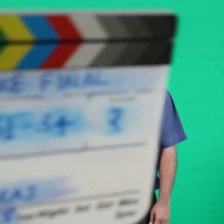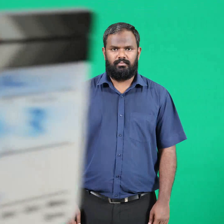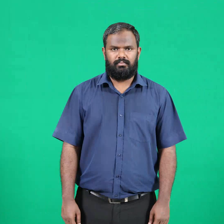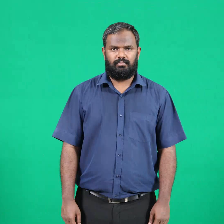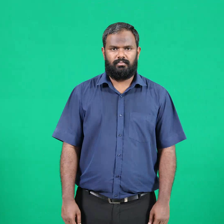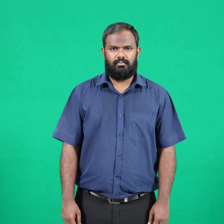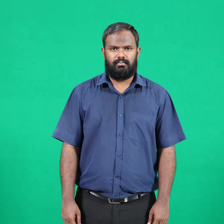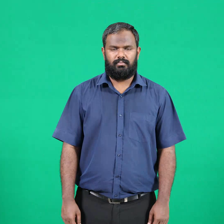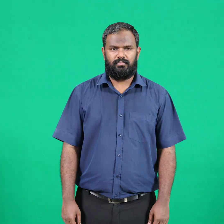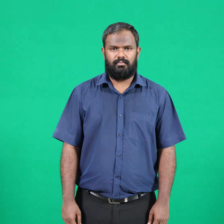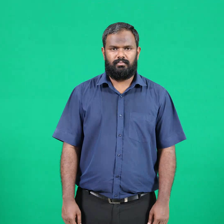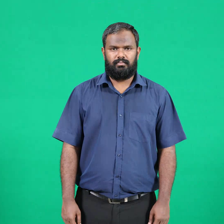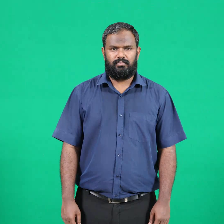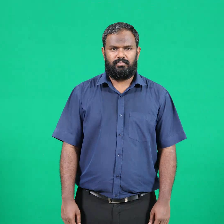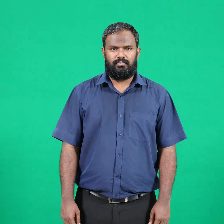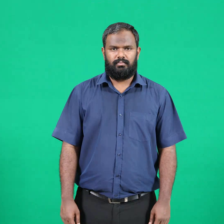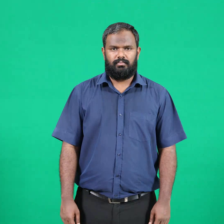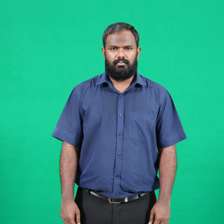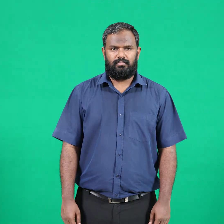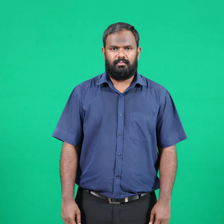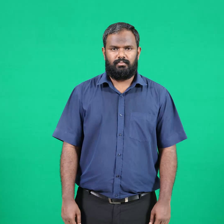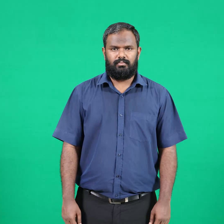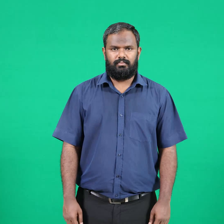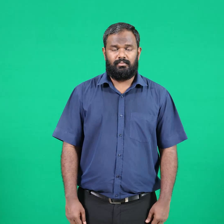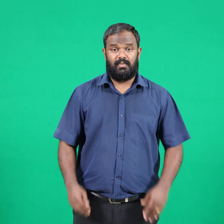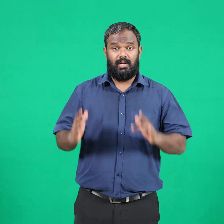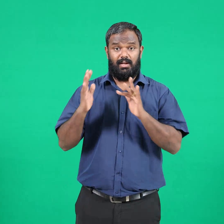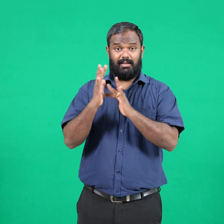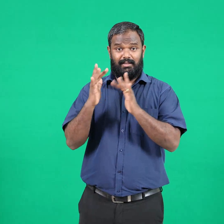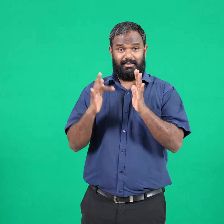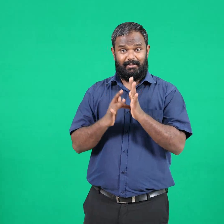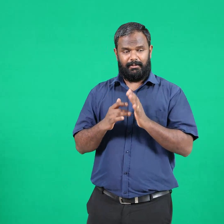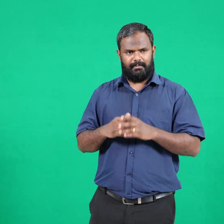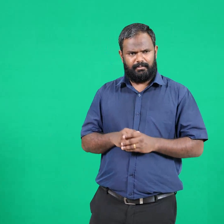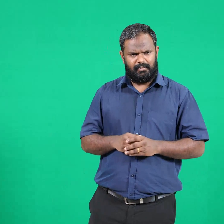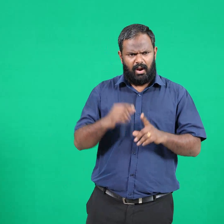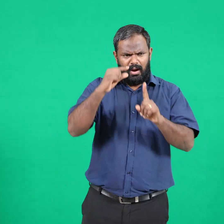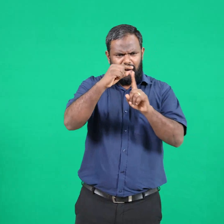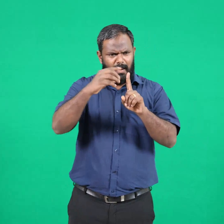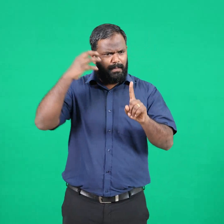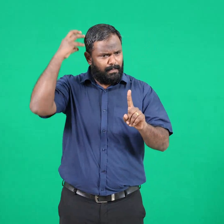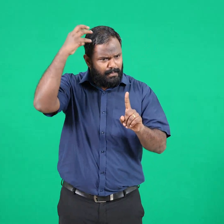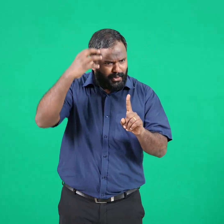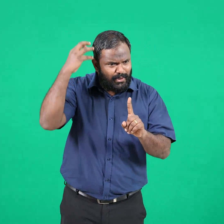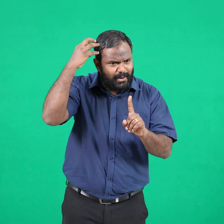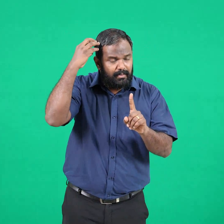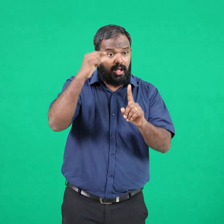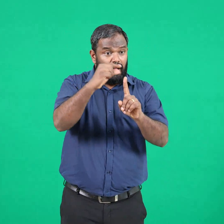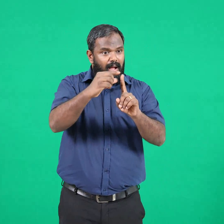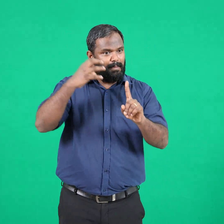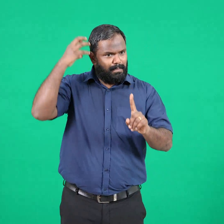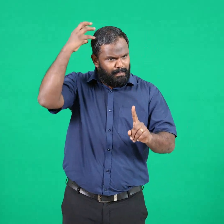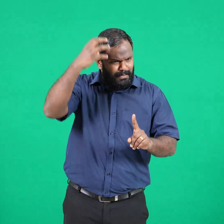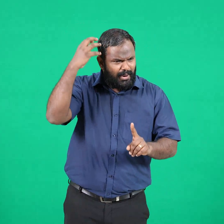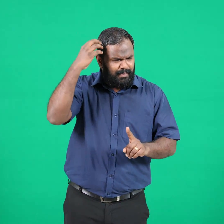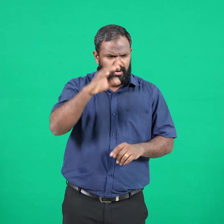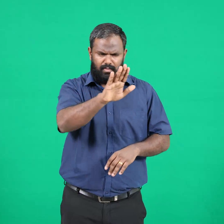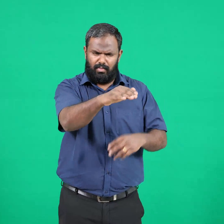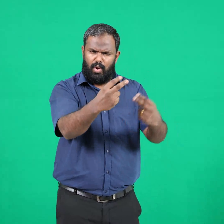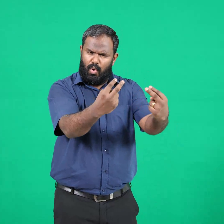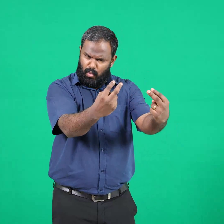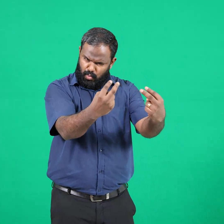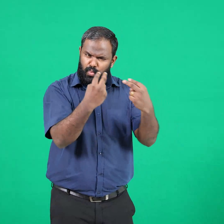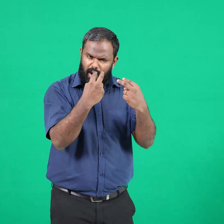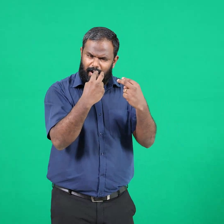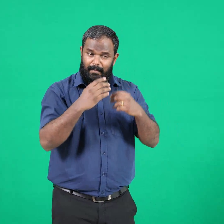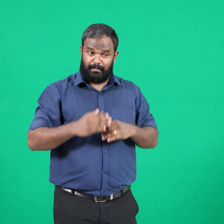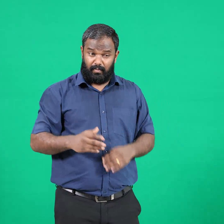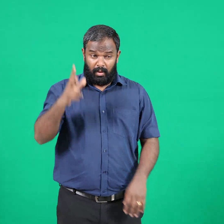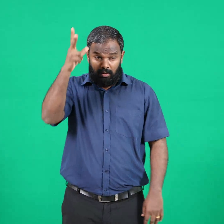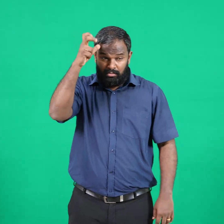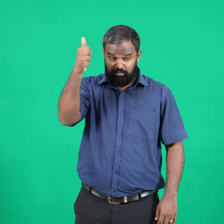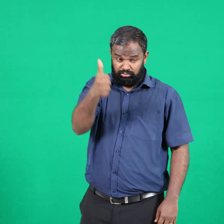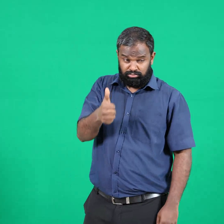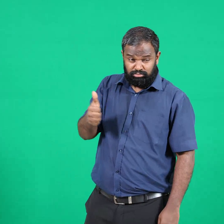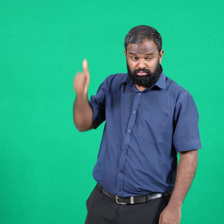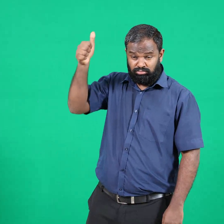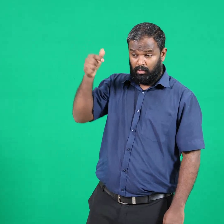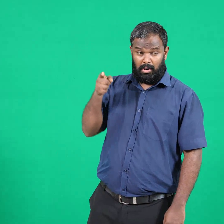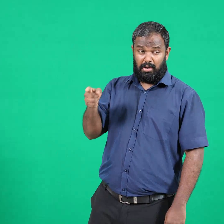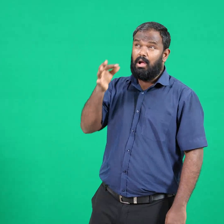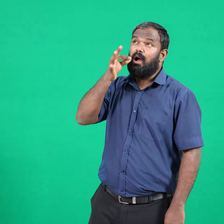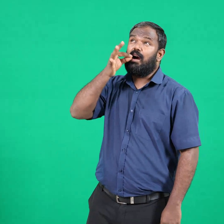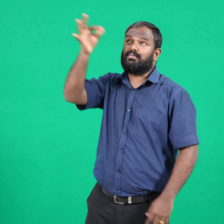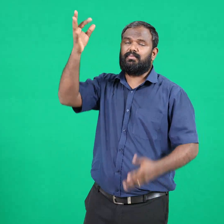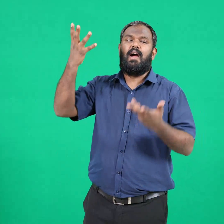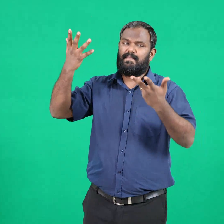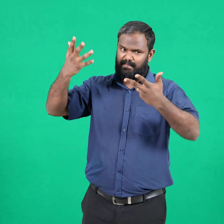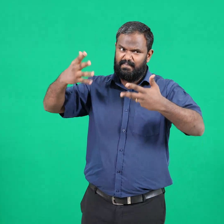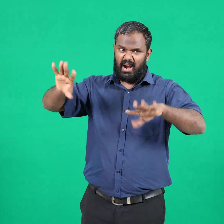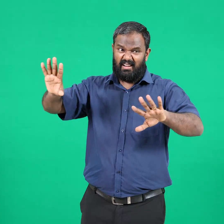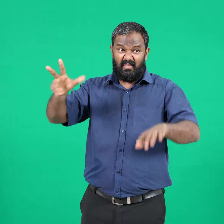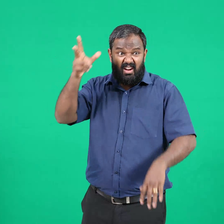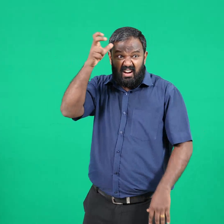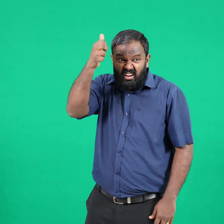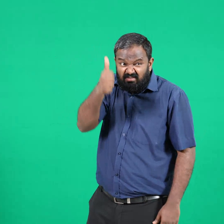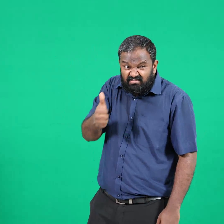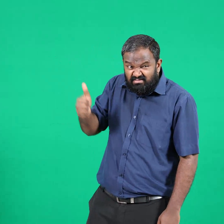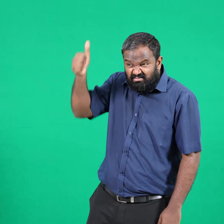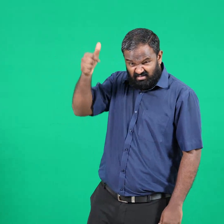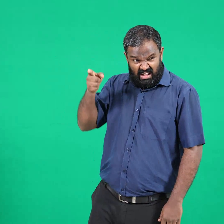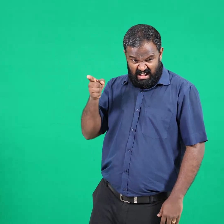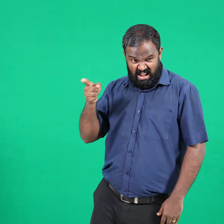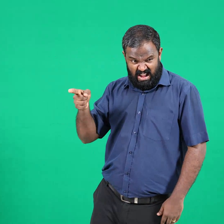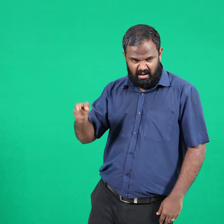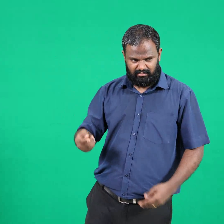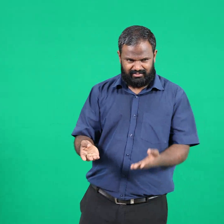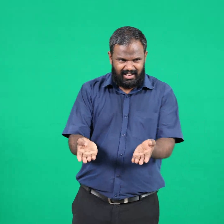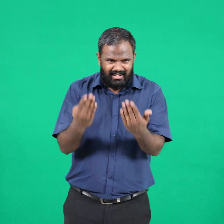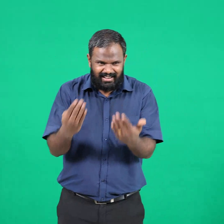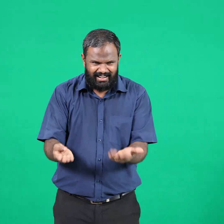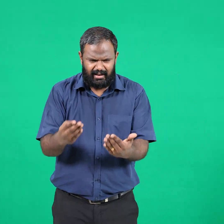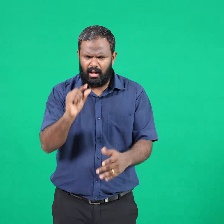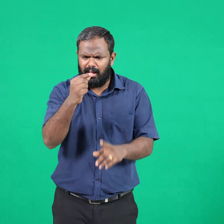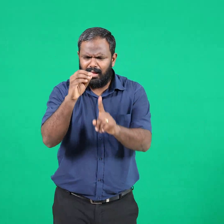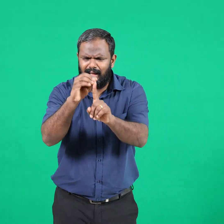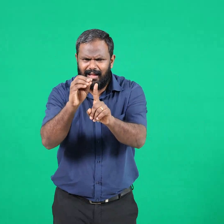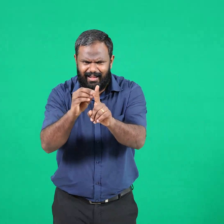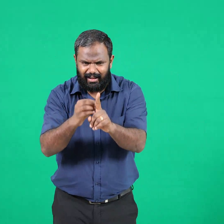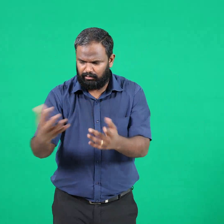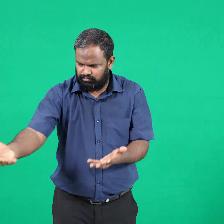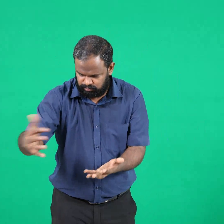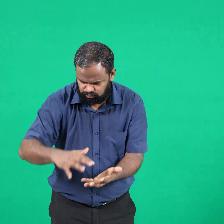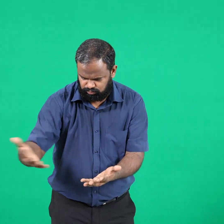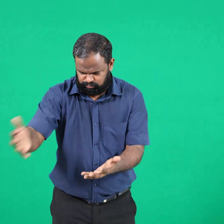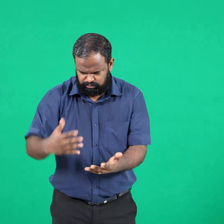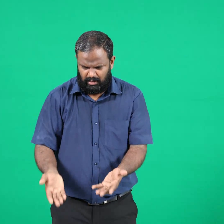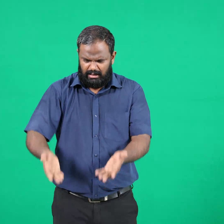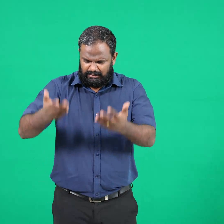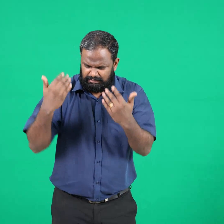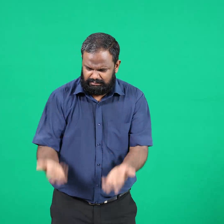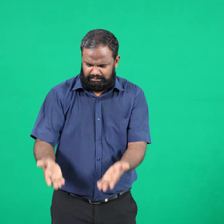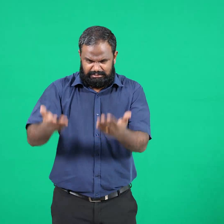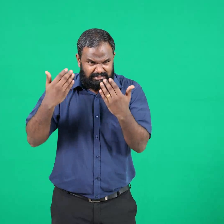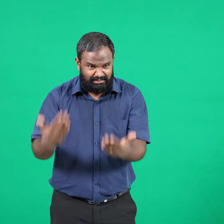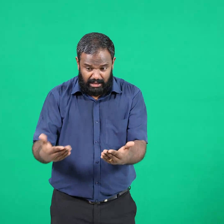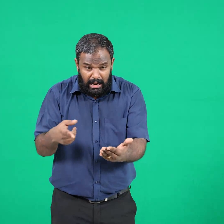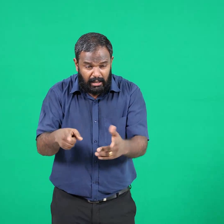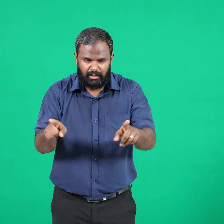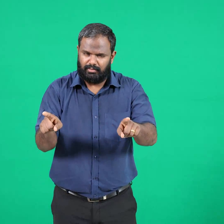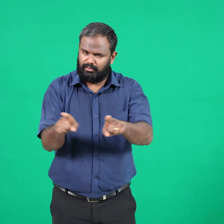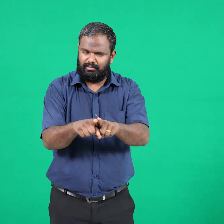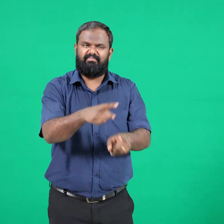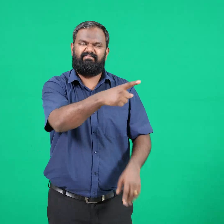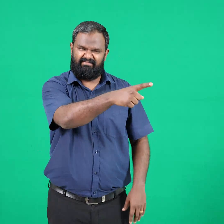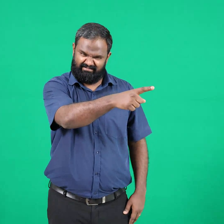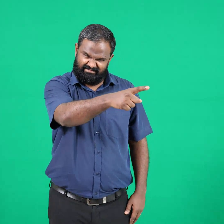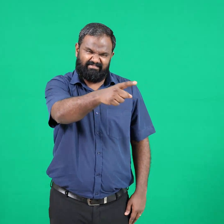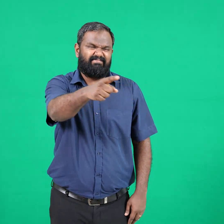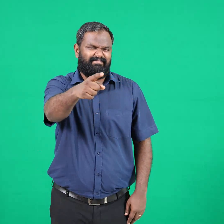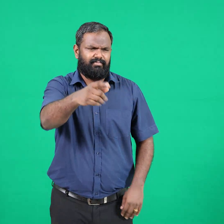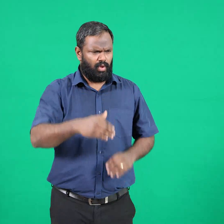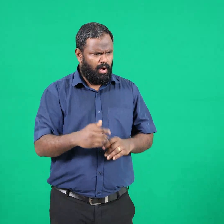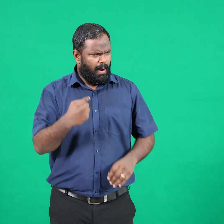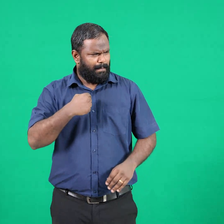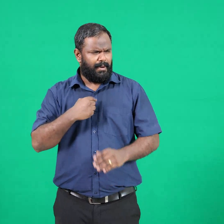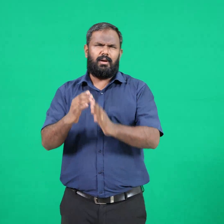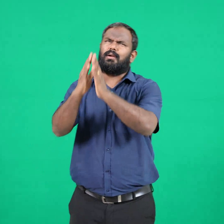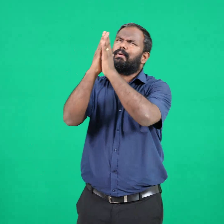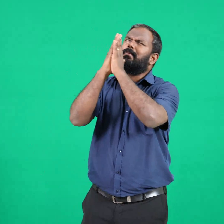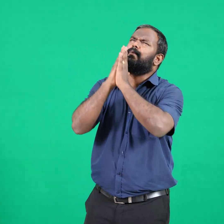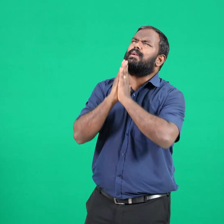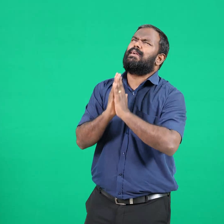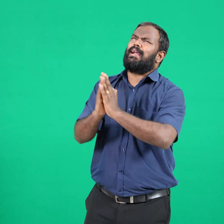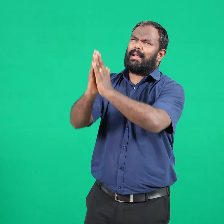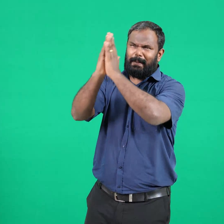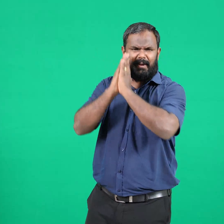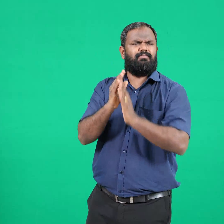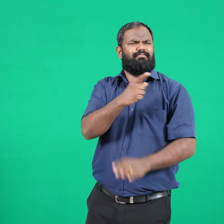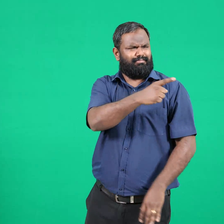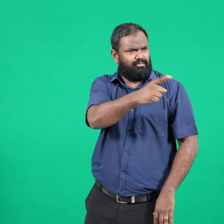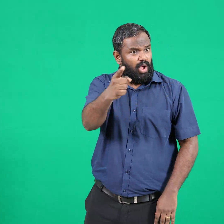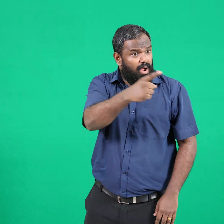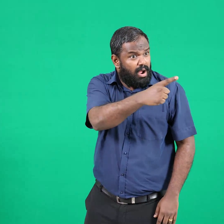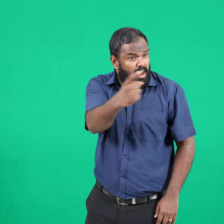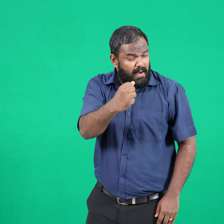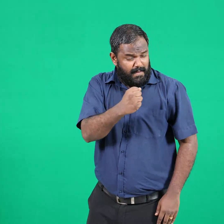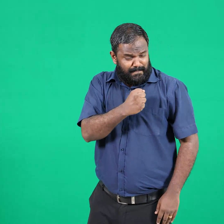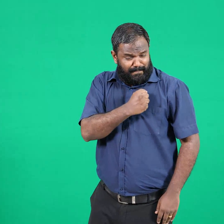Simon, Simon, Satan has asked to sift each of you like wheat. But I have prayed for you, Simon, that your faith will not fail.